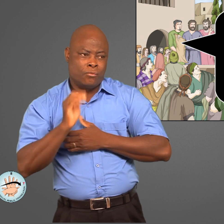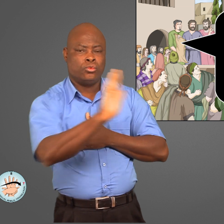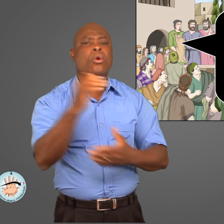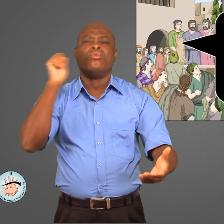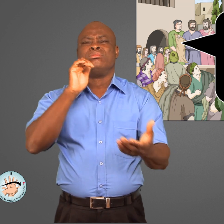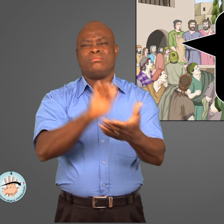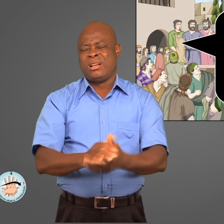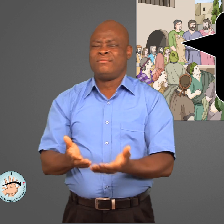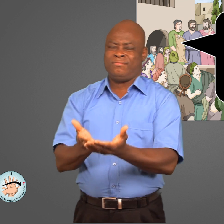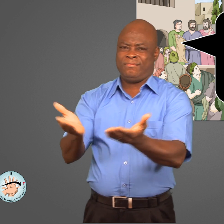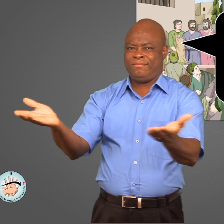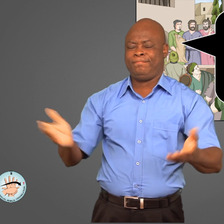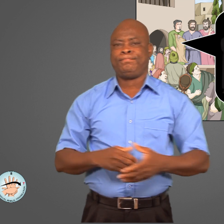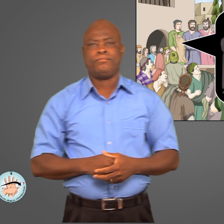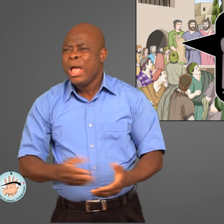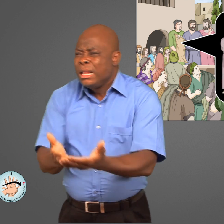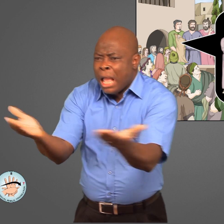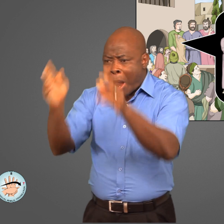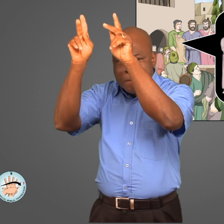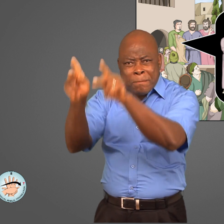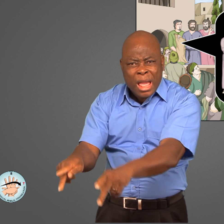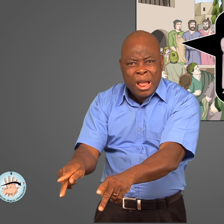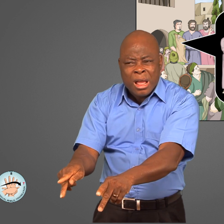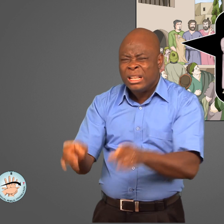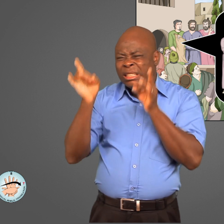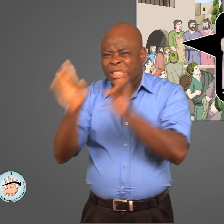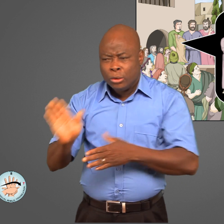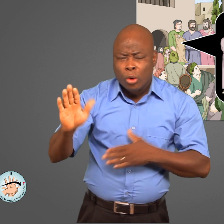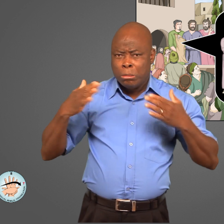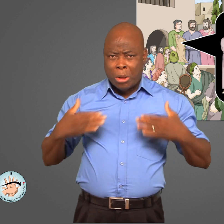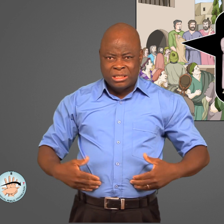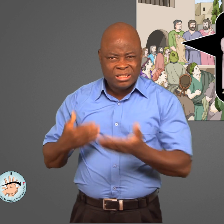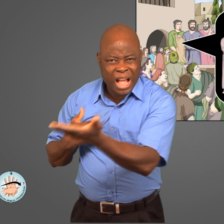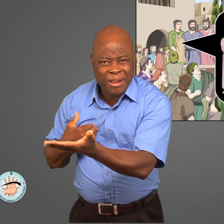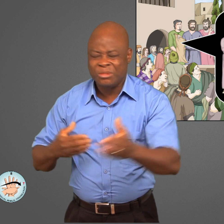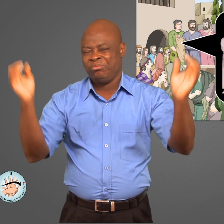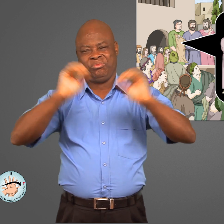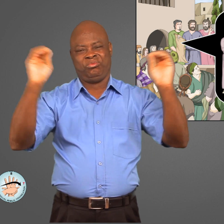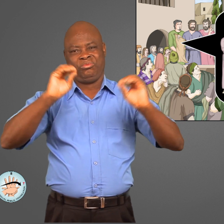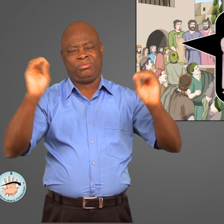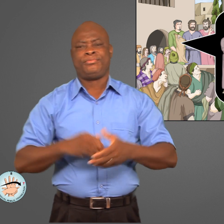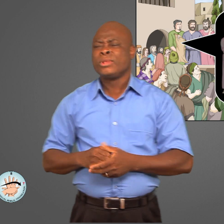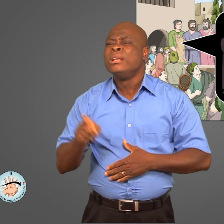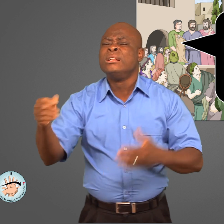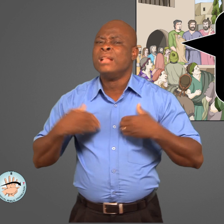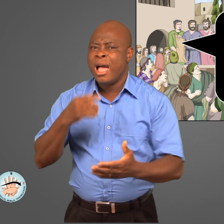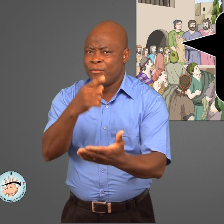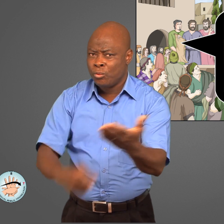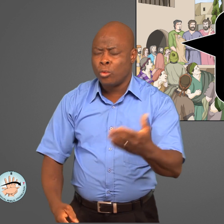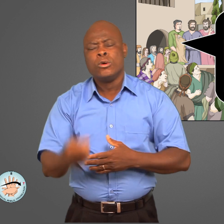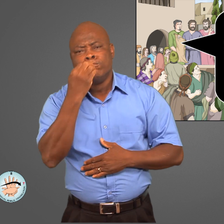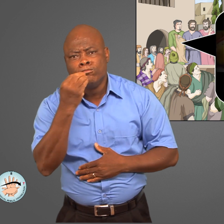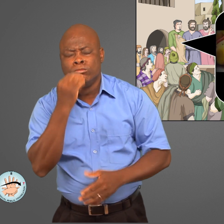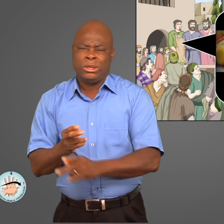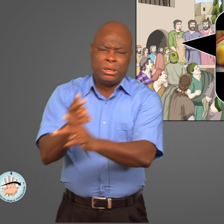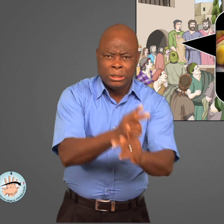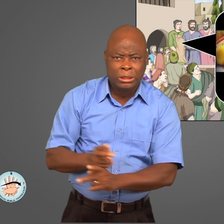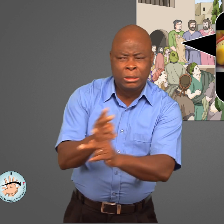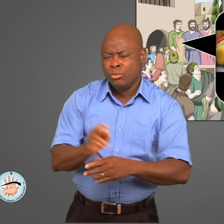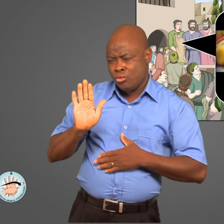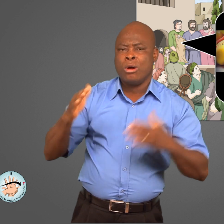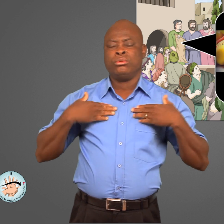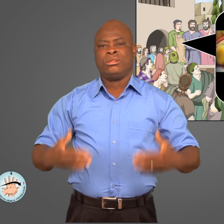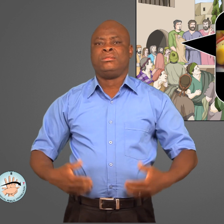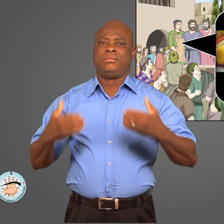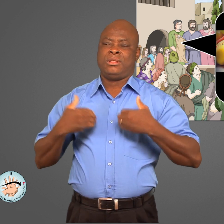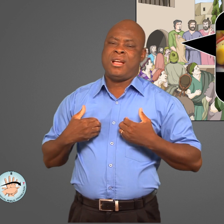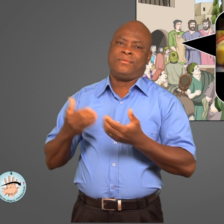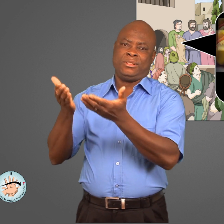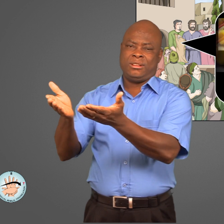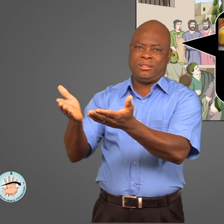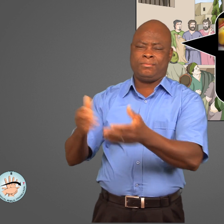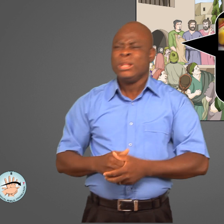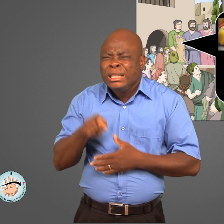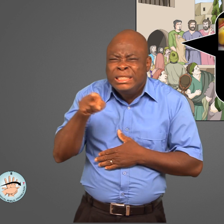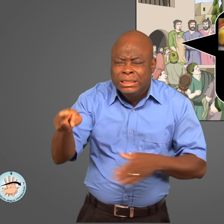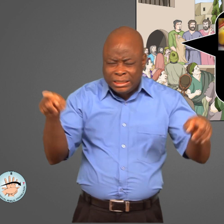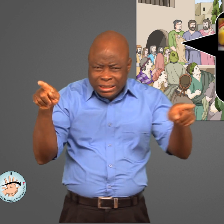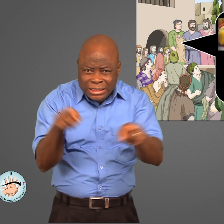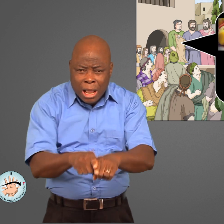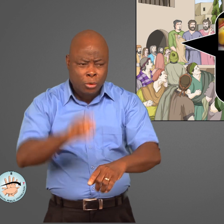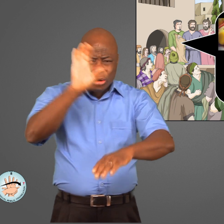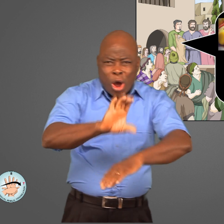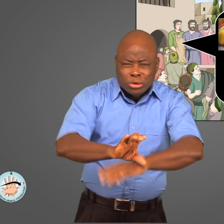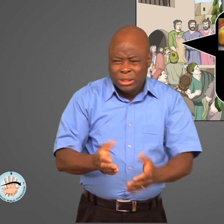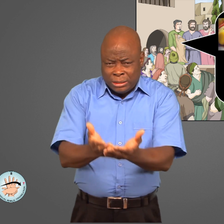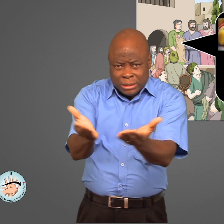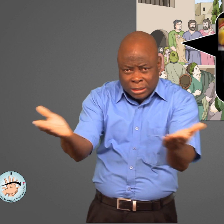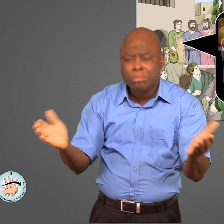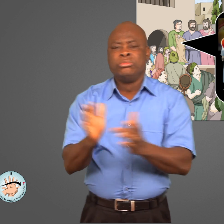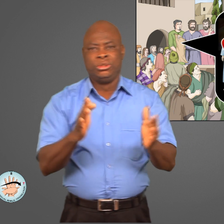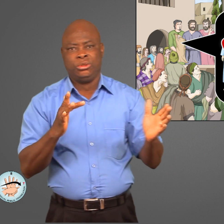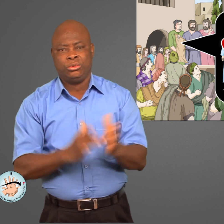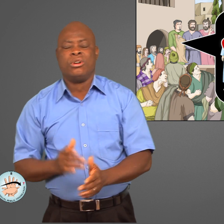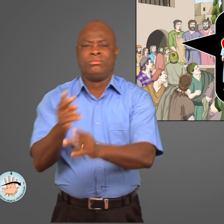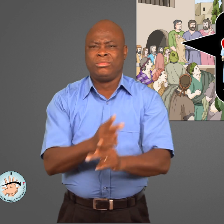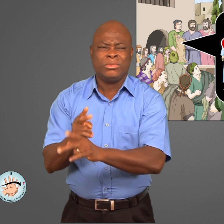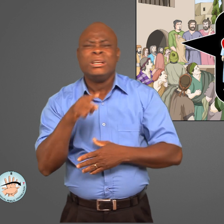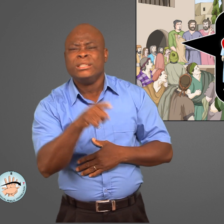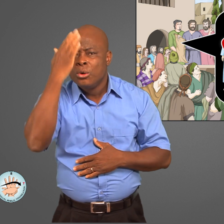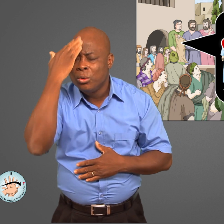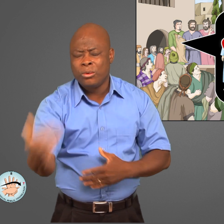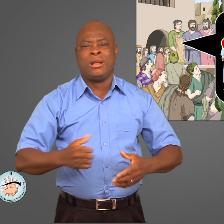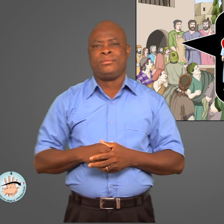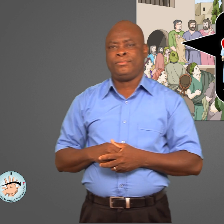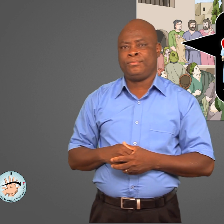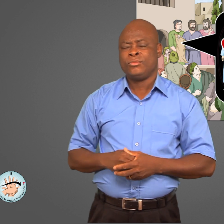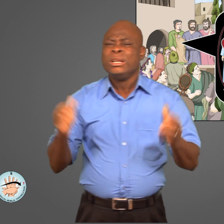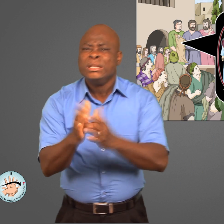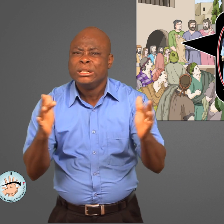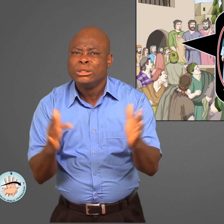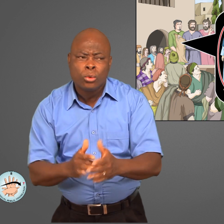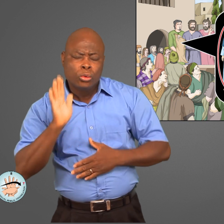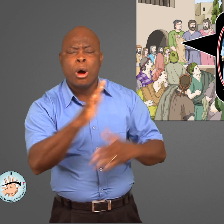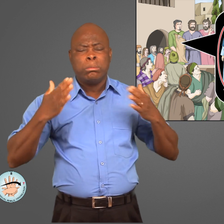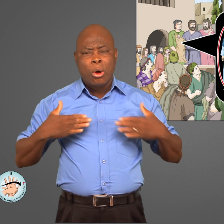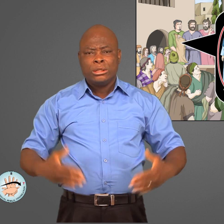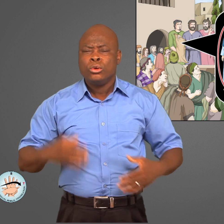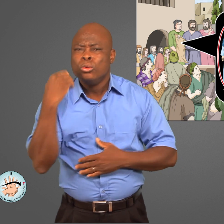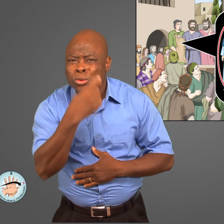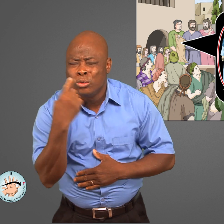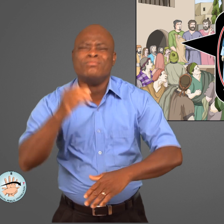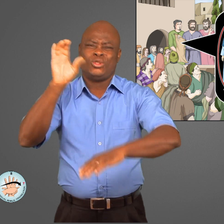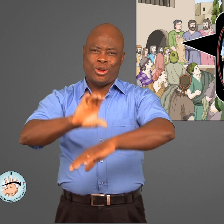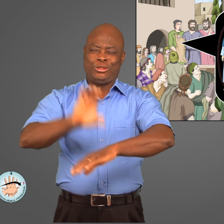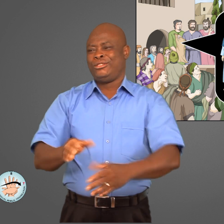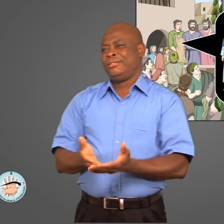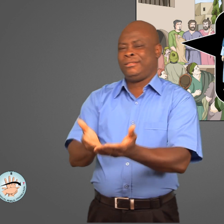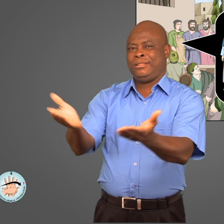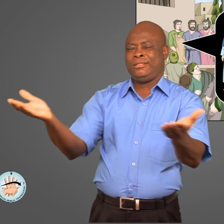Indeed, no one ever hated his own body, but he nourishes and cherishes it, just as Christ does the church.